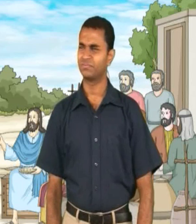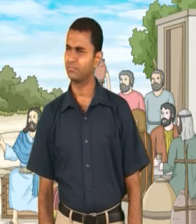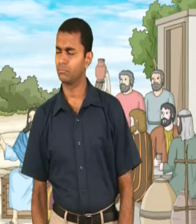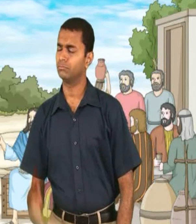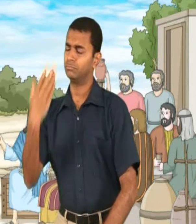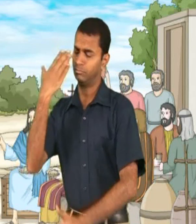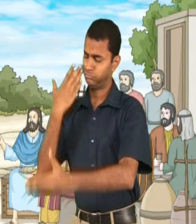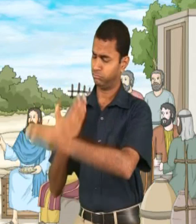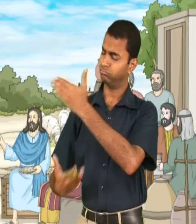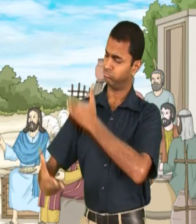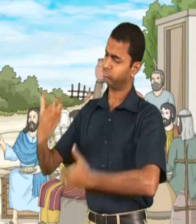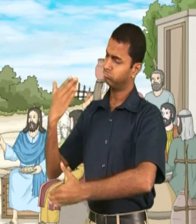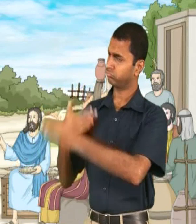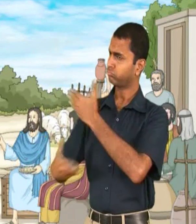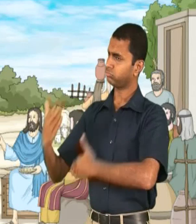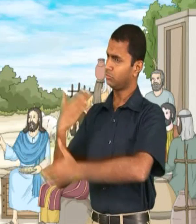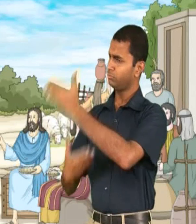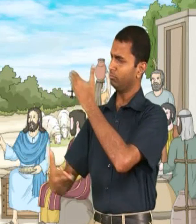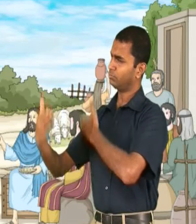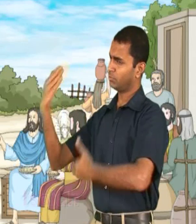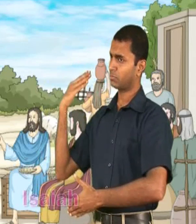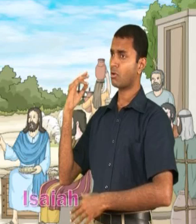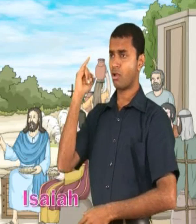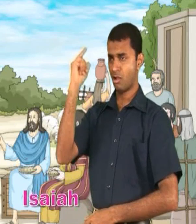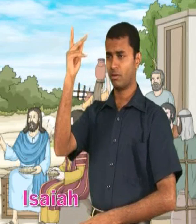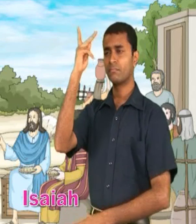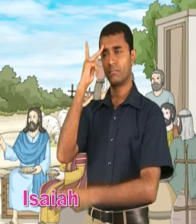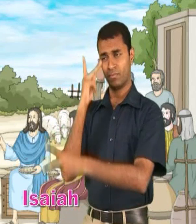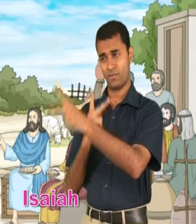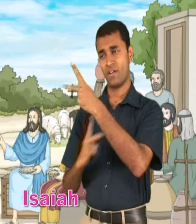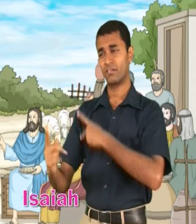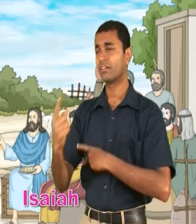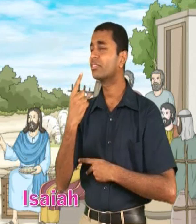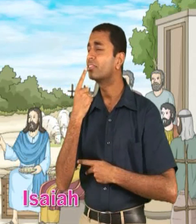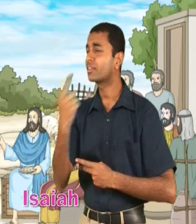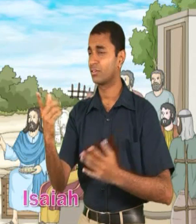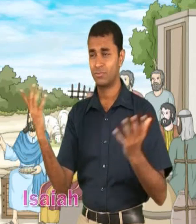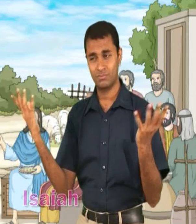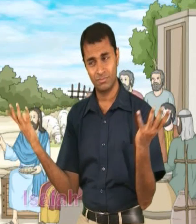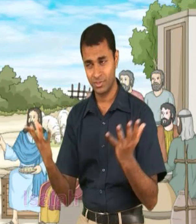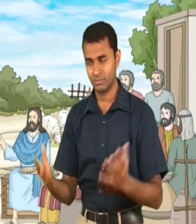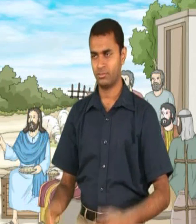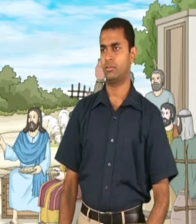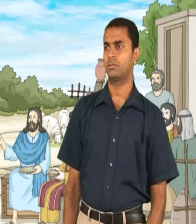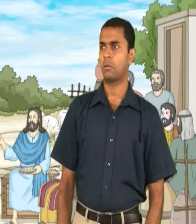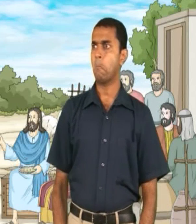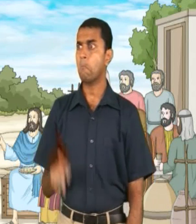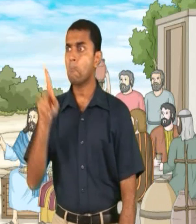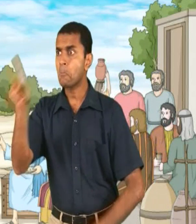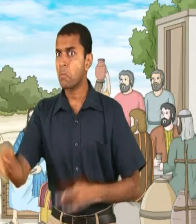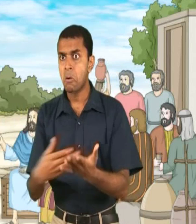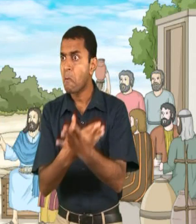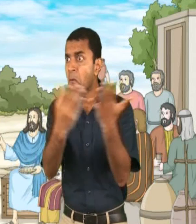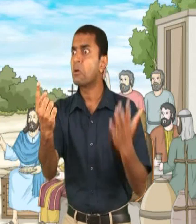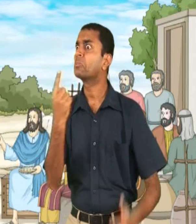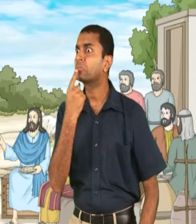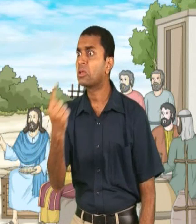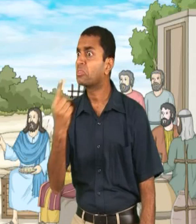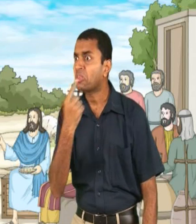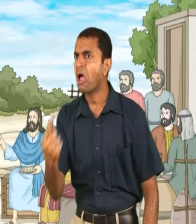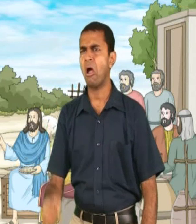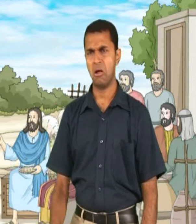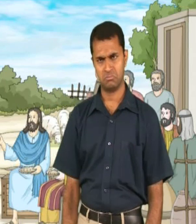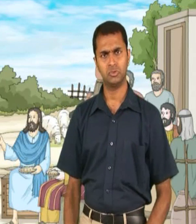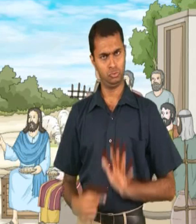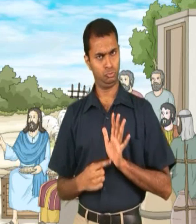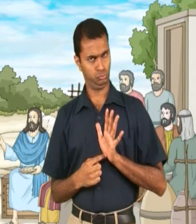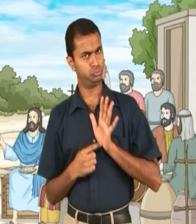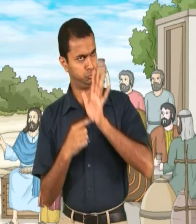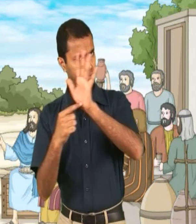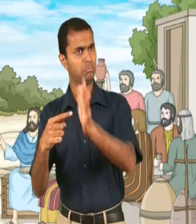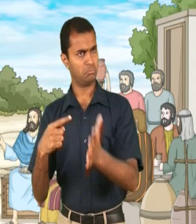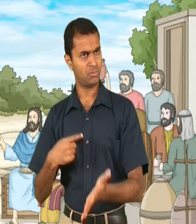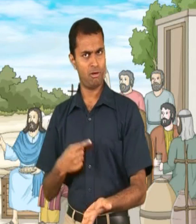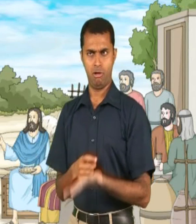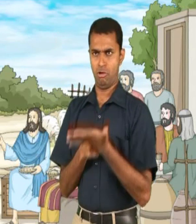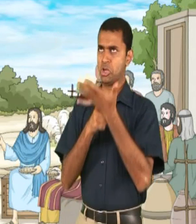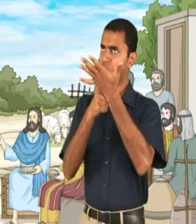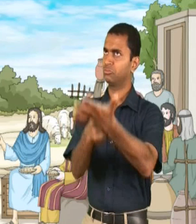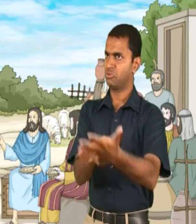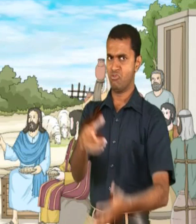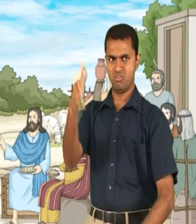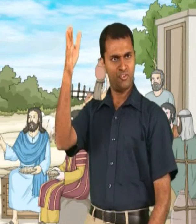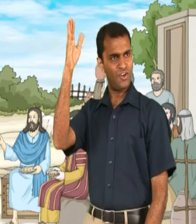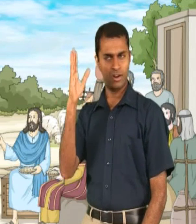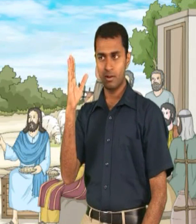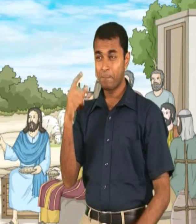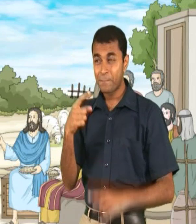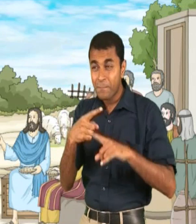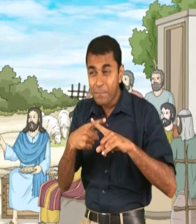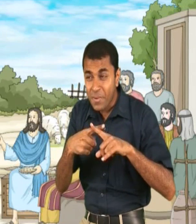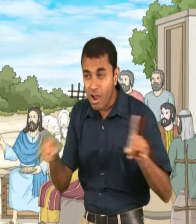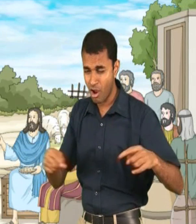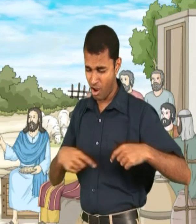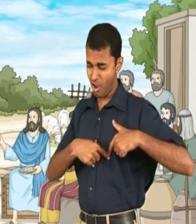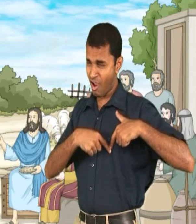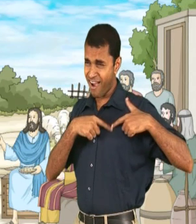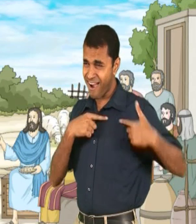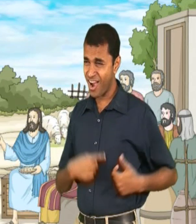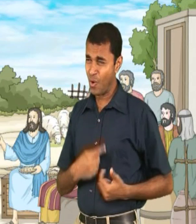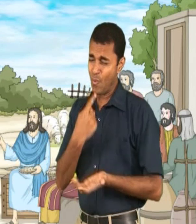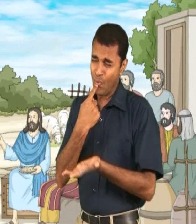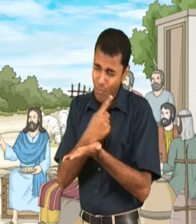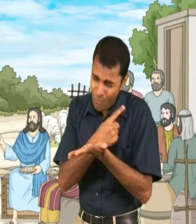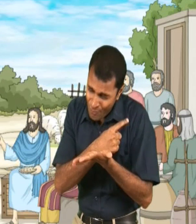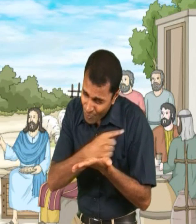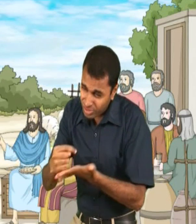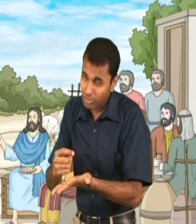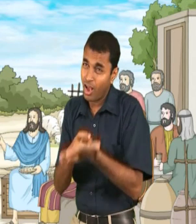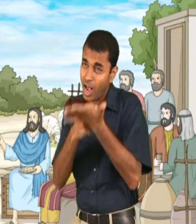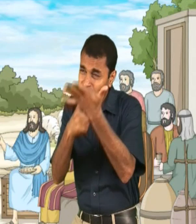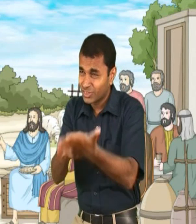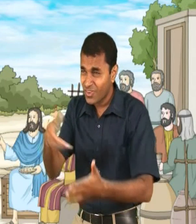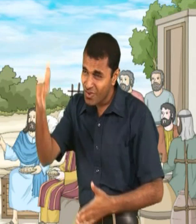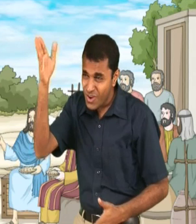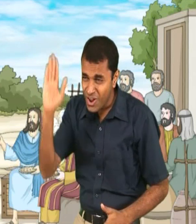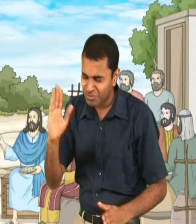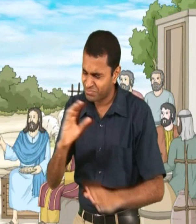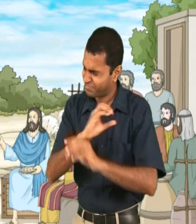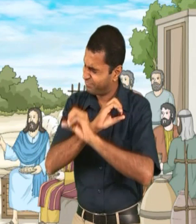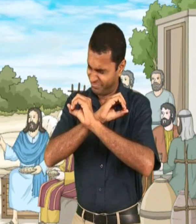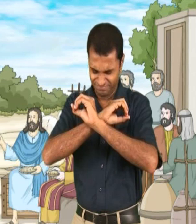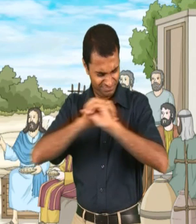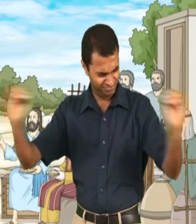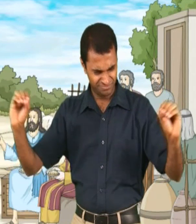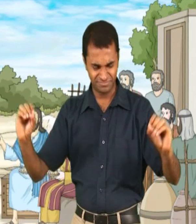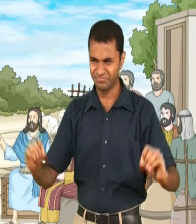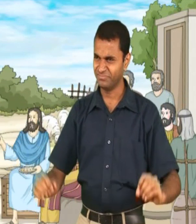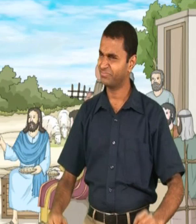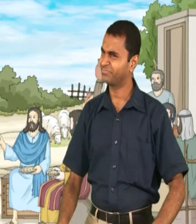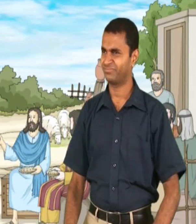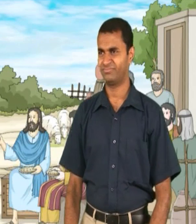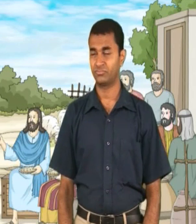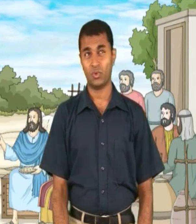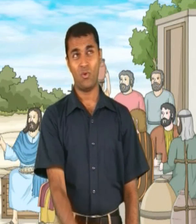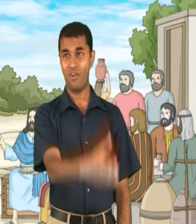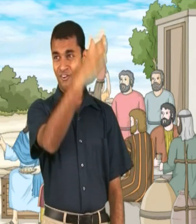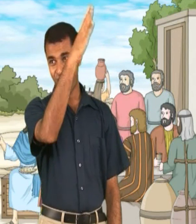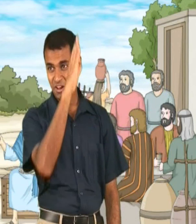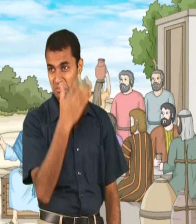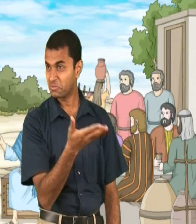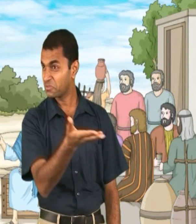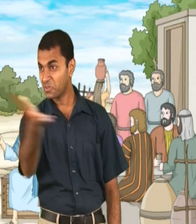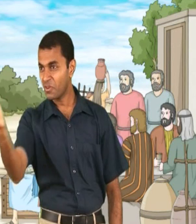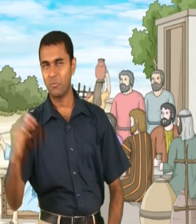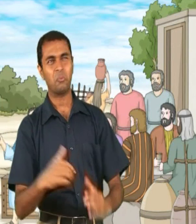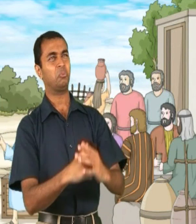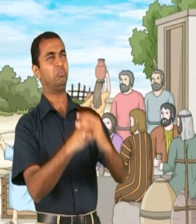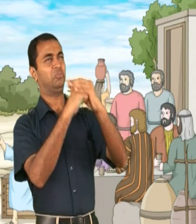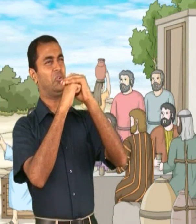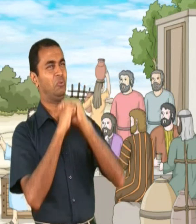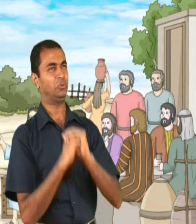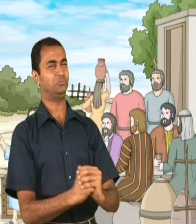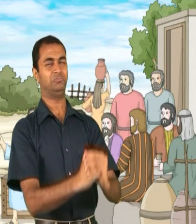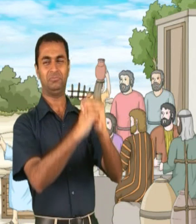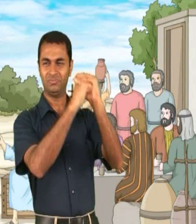Isaiah prophesied correctly about you: ‘These people honor Me with their lips, but their hearts are far from Me. They worship Me in vain;